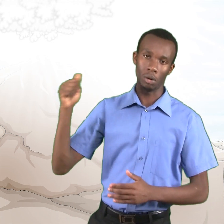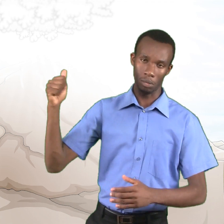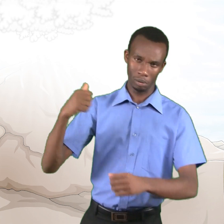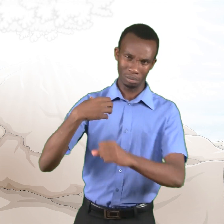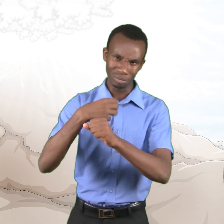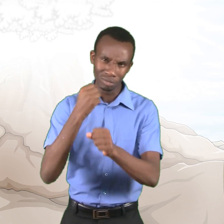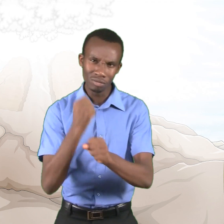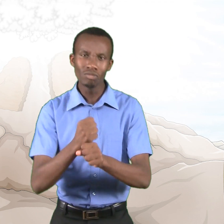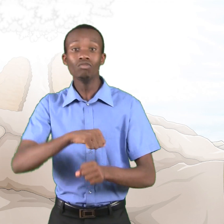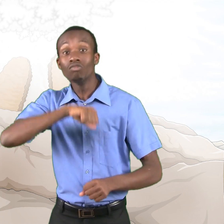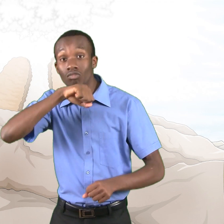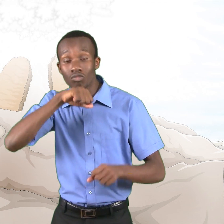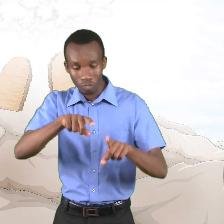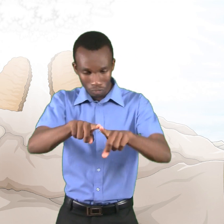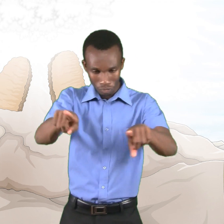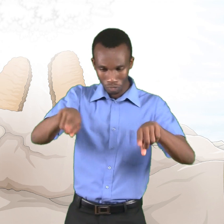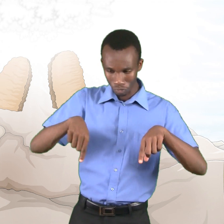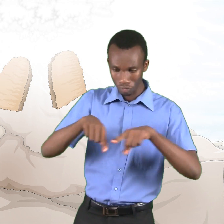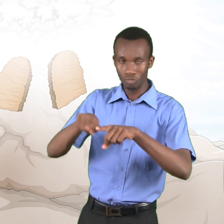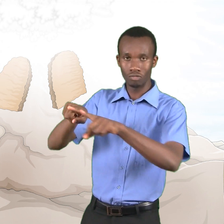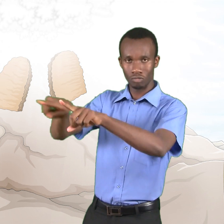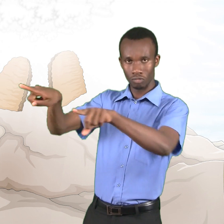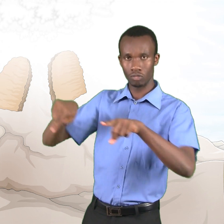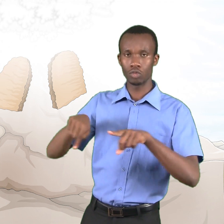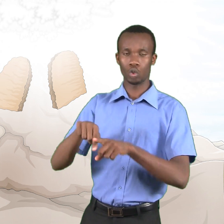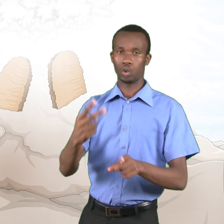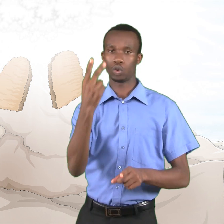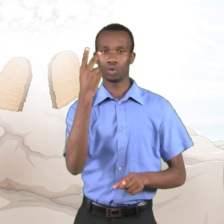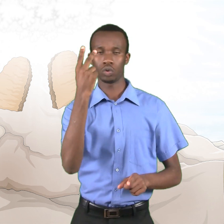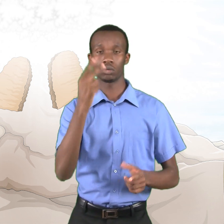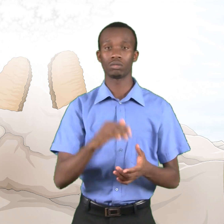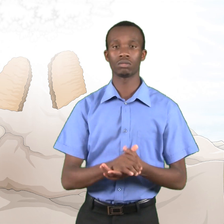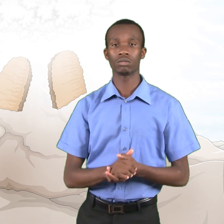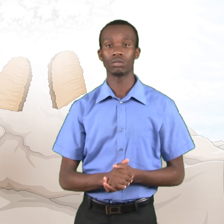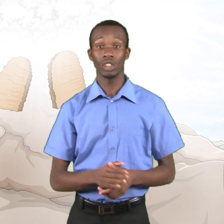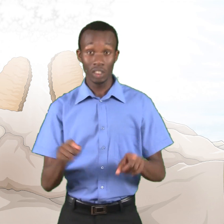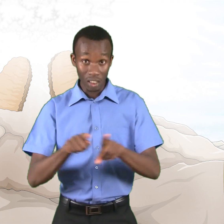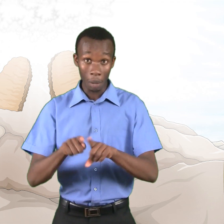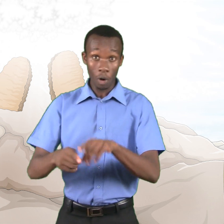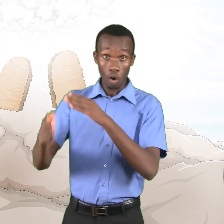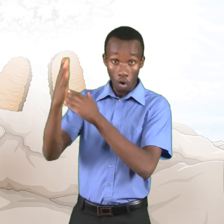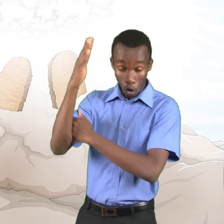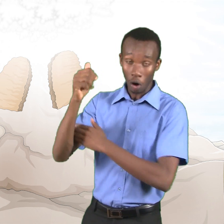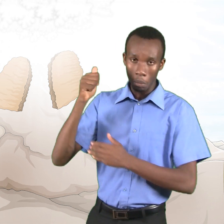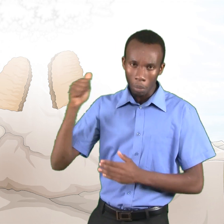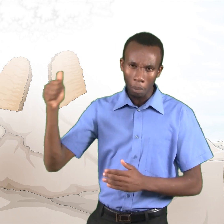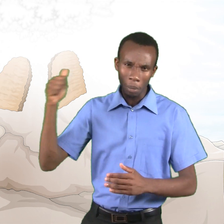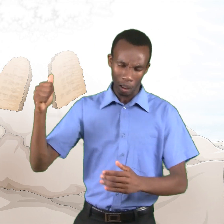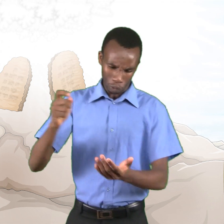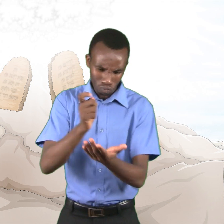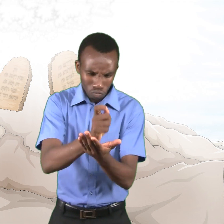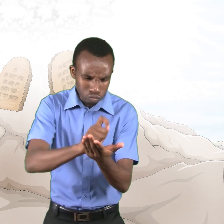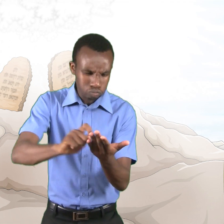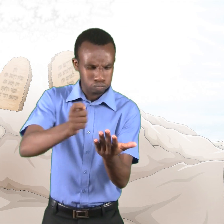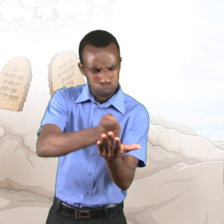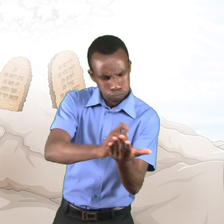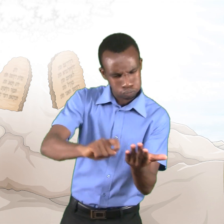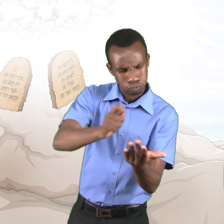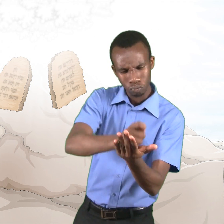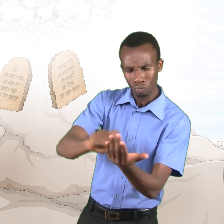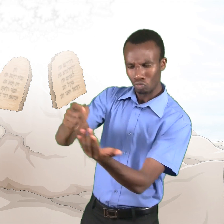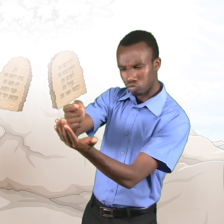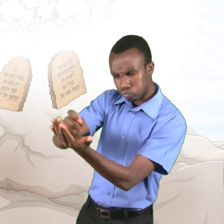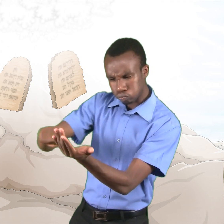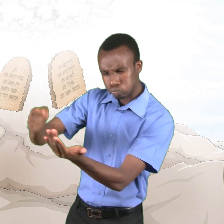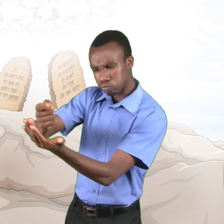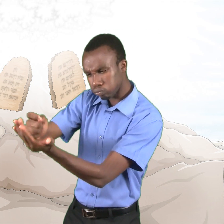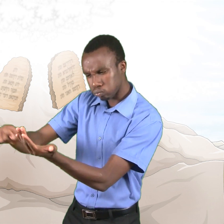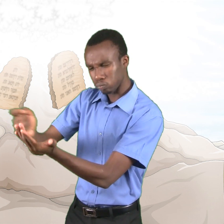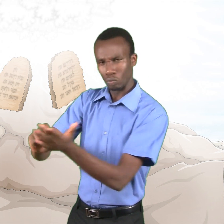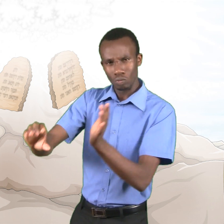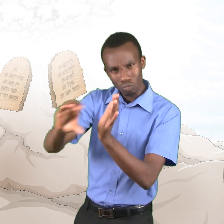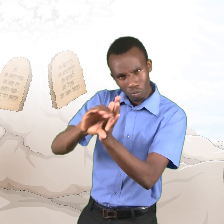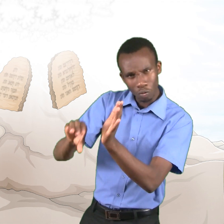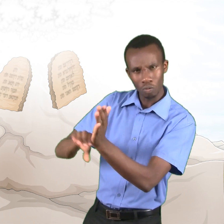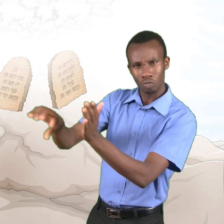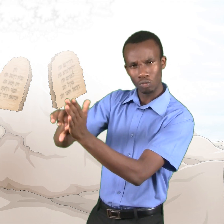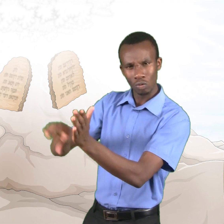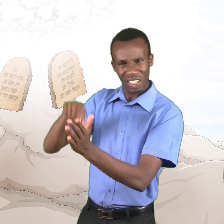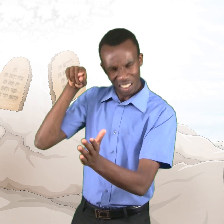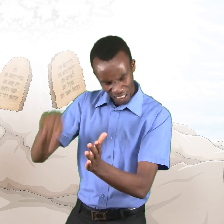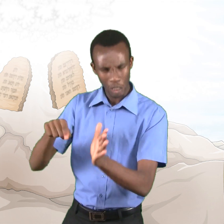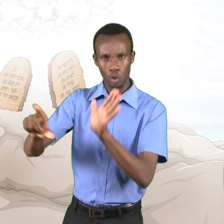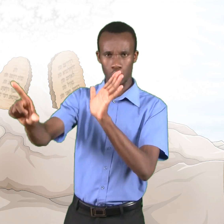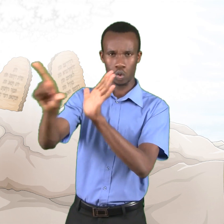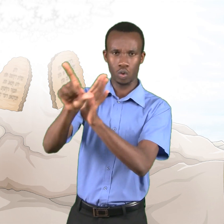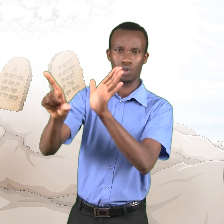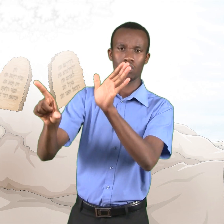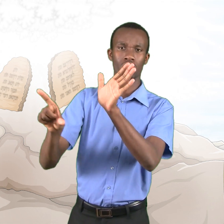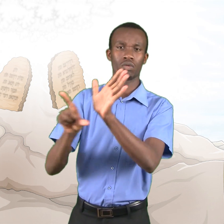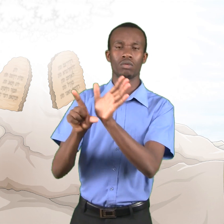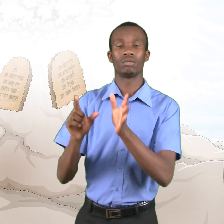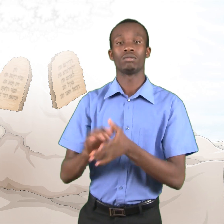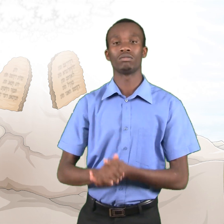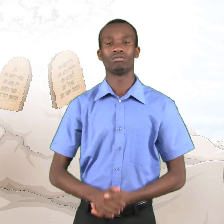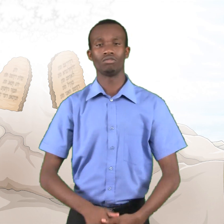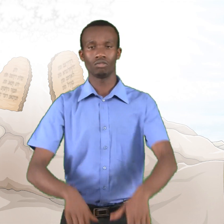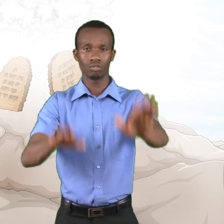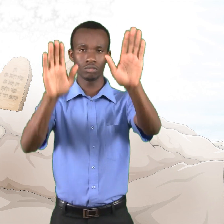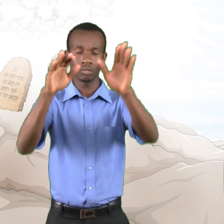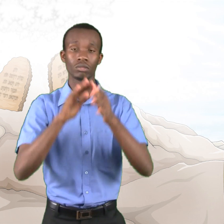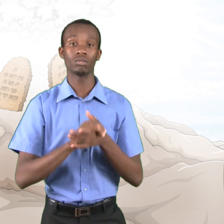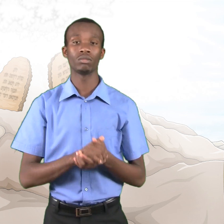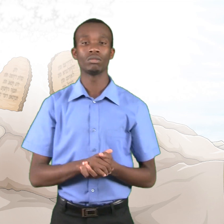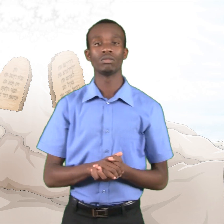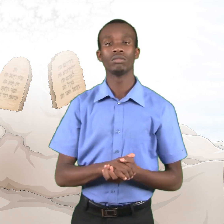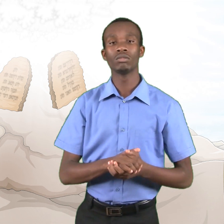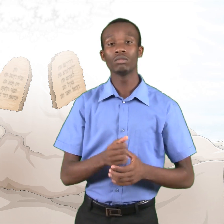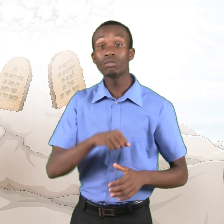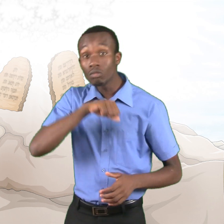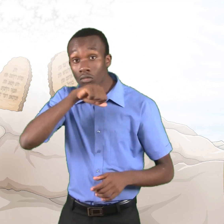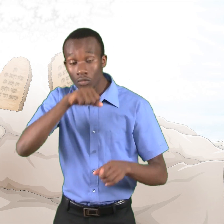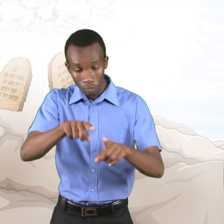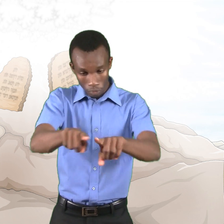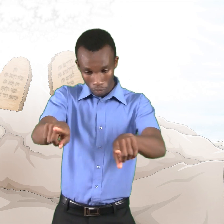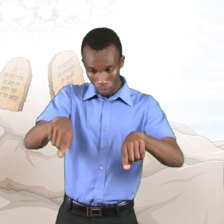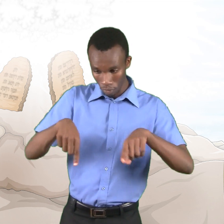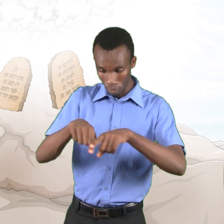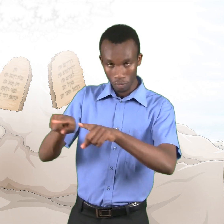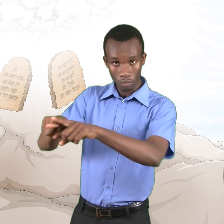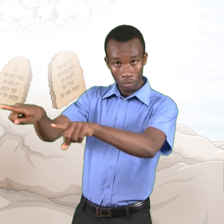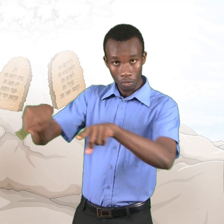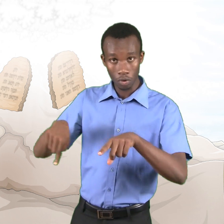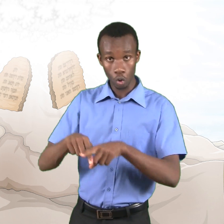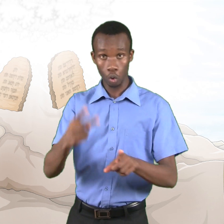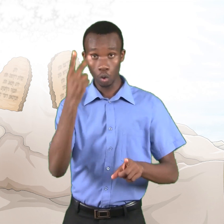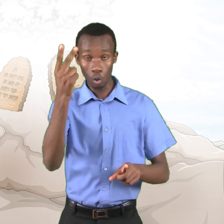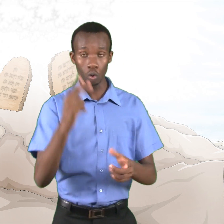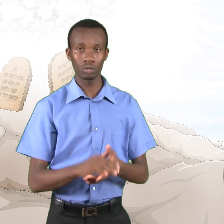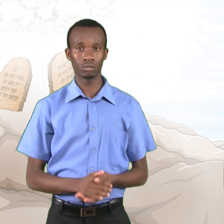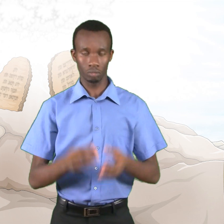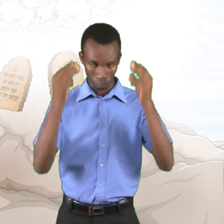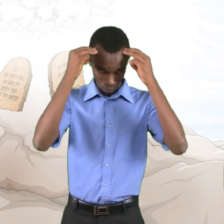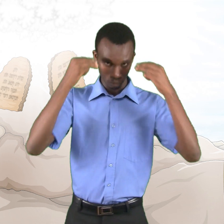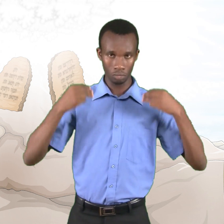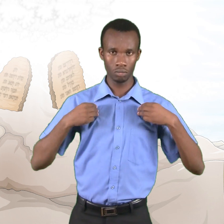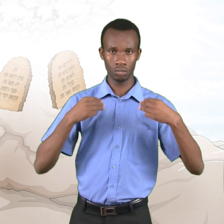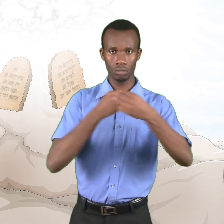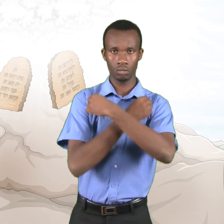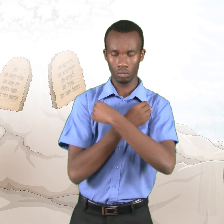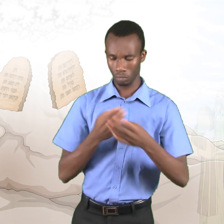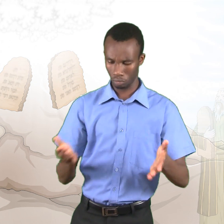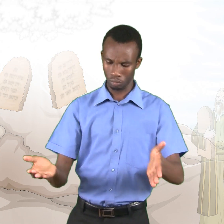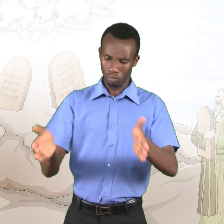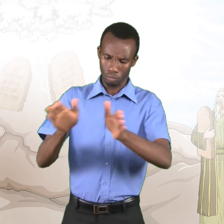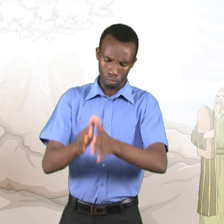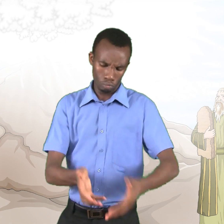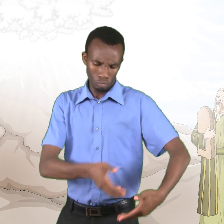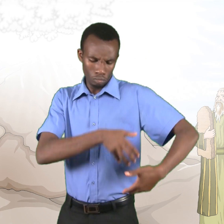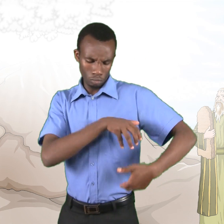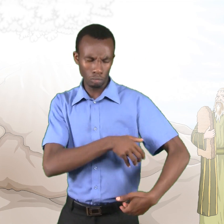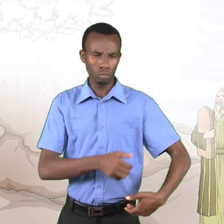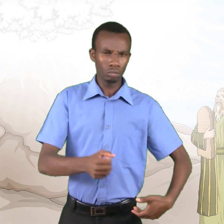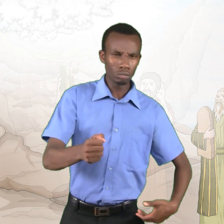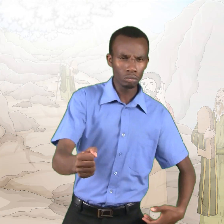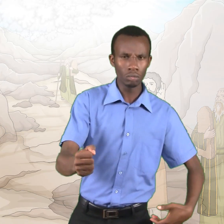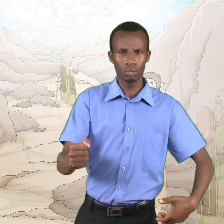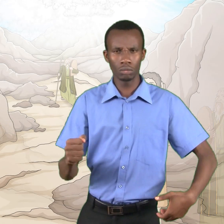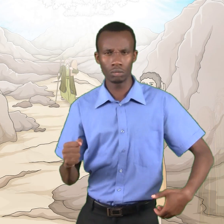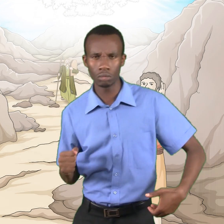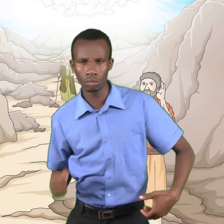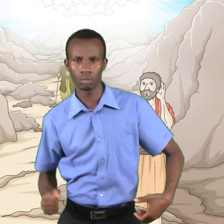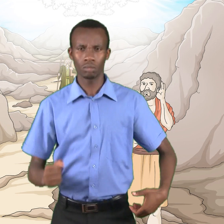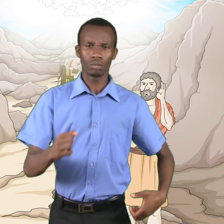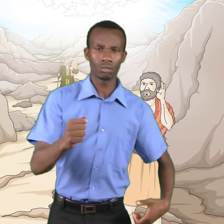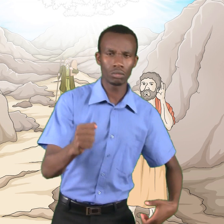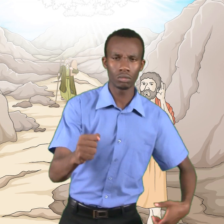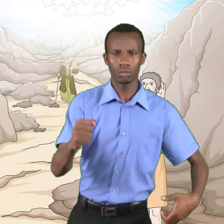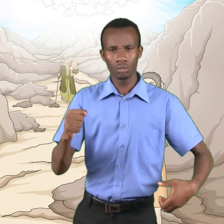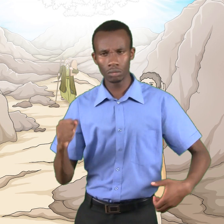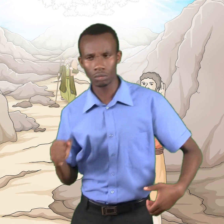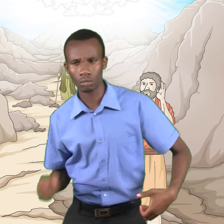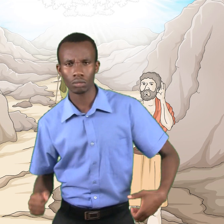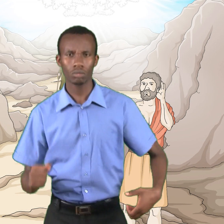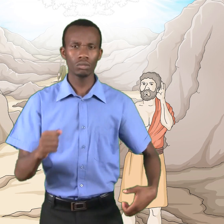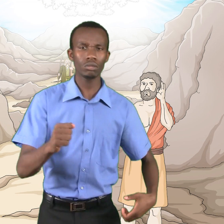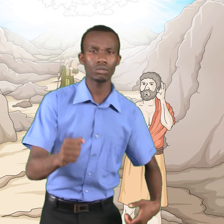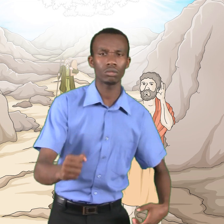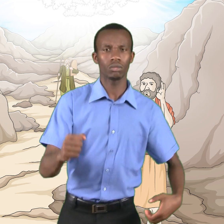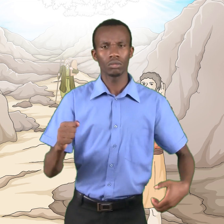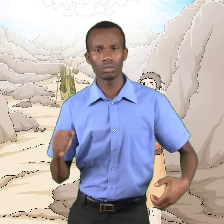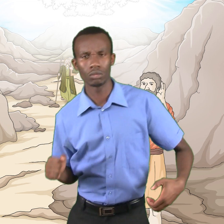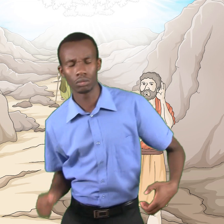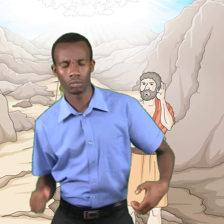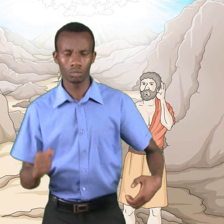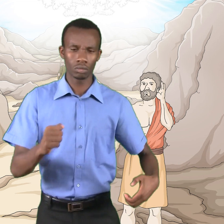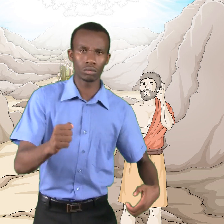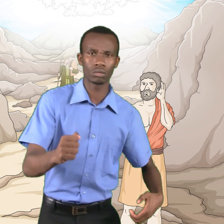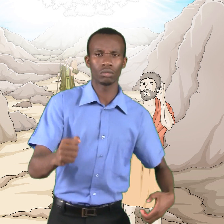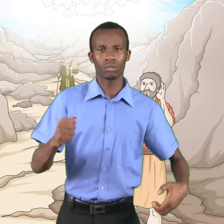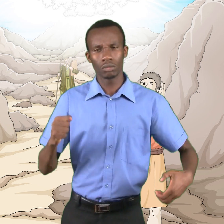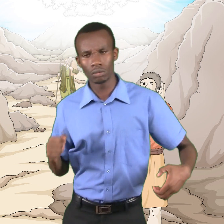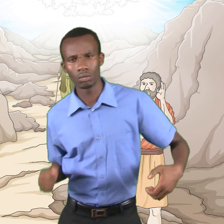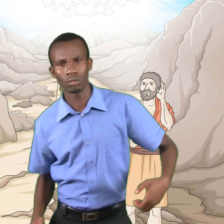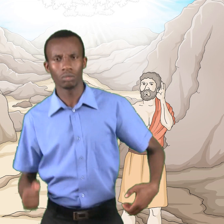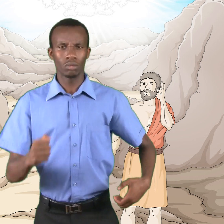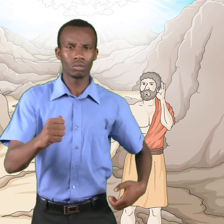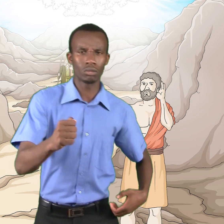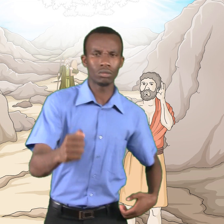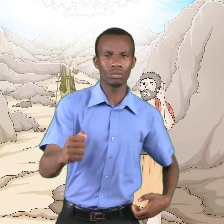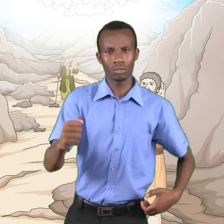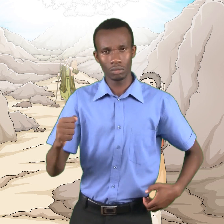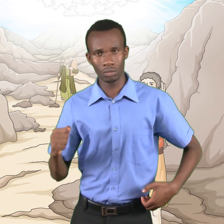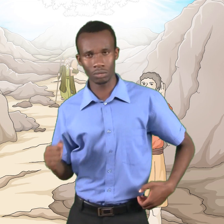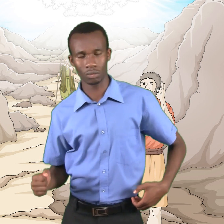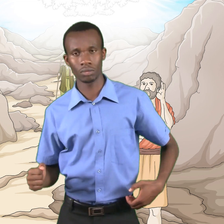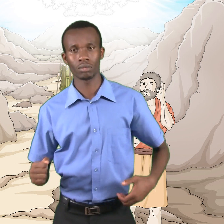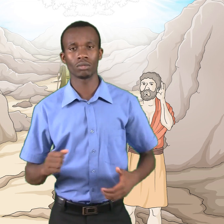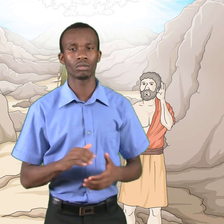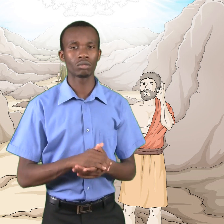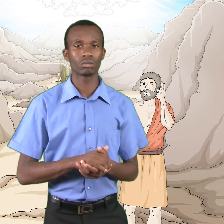Then Moses turned and went down the mountain with the two tablets of the Testimony in his hands.